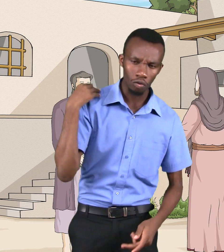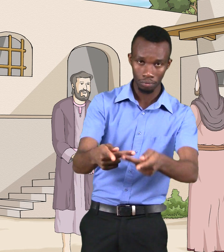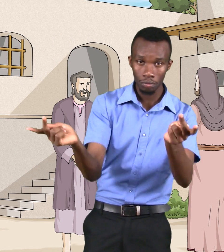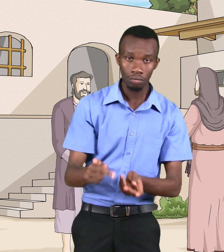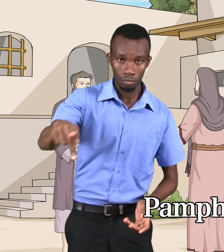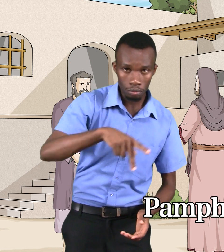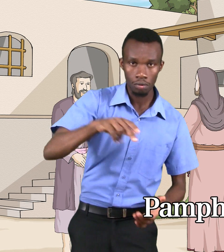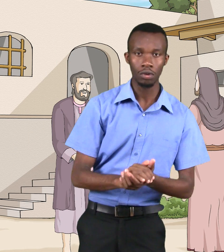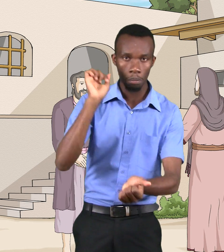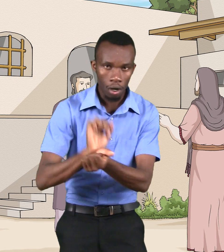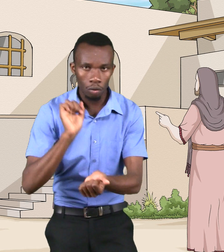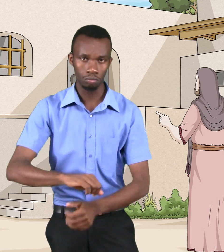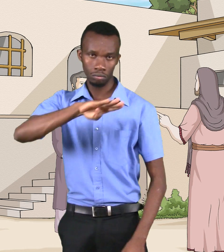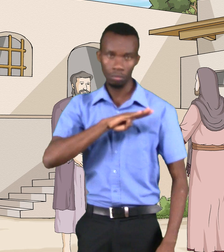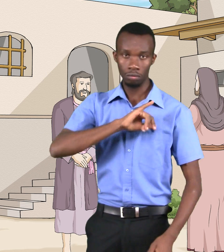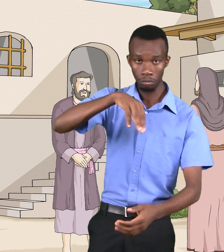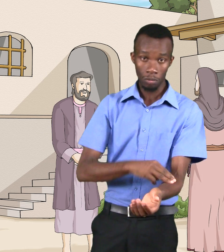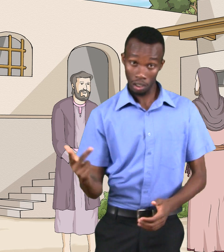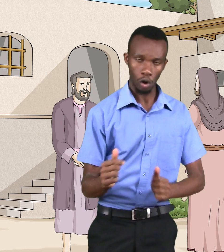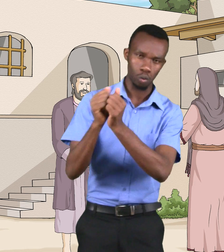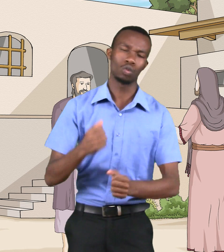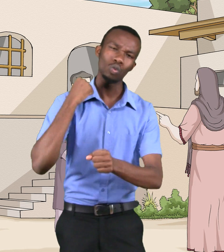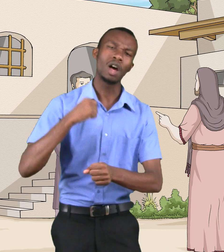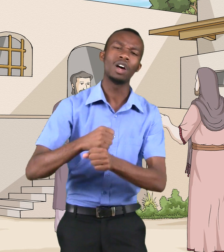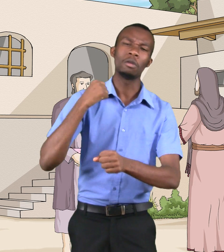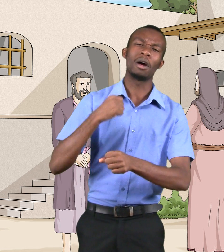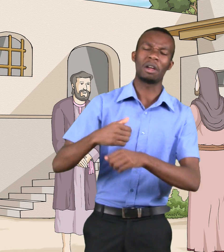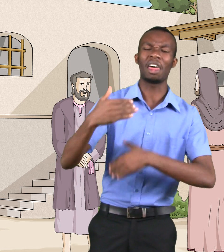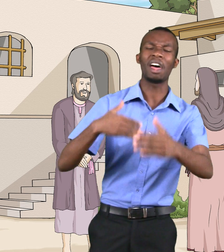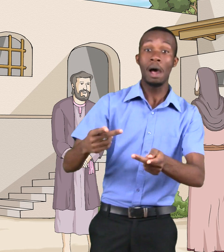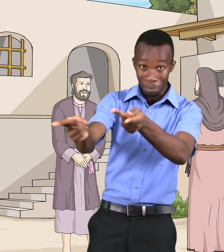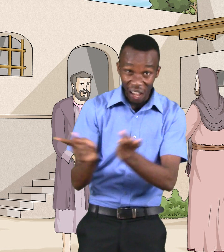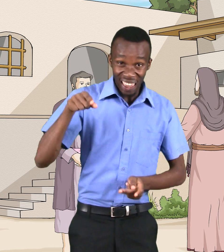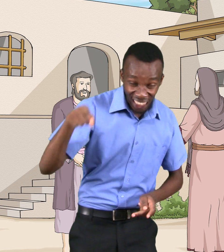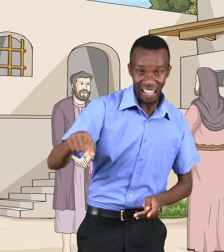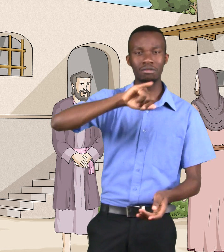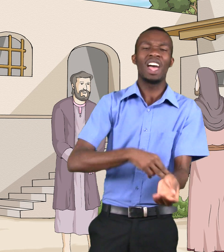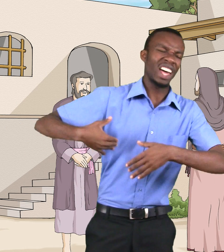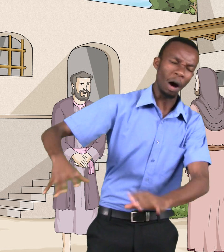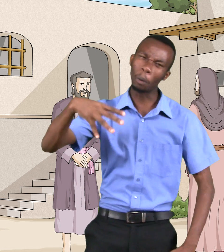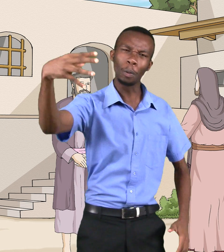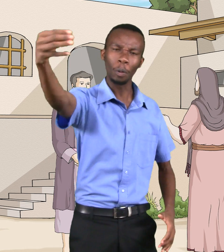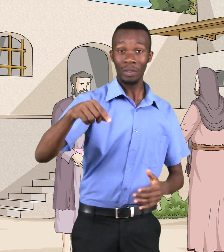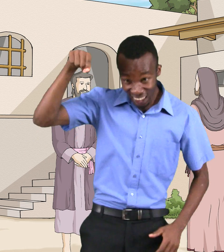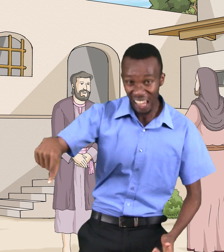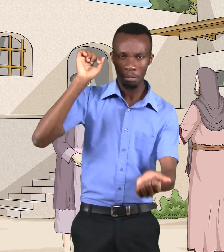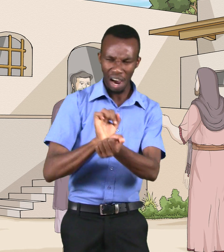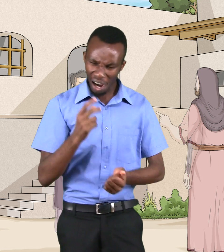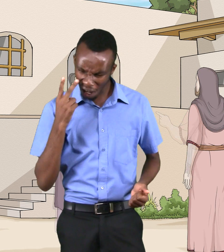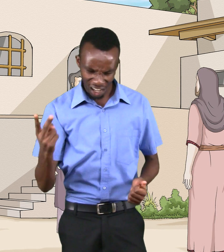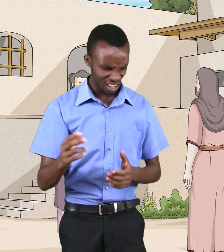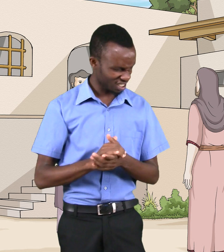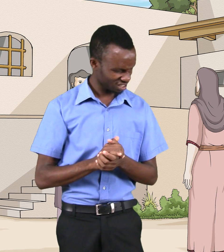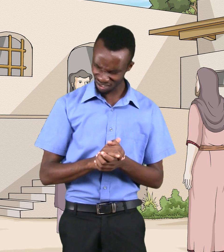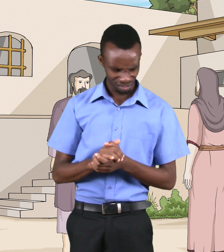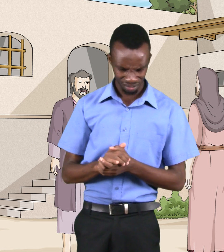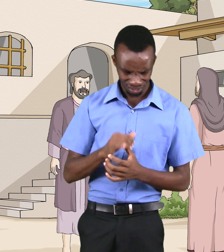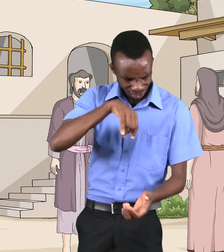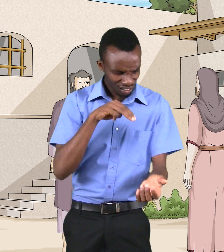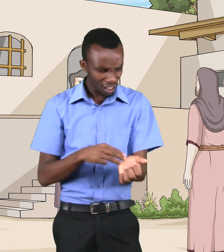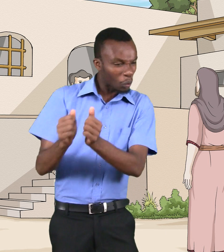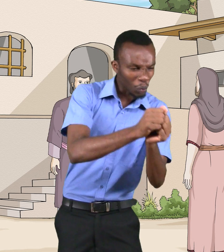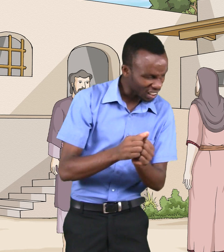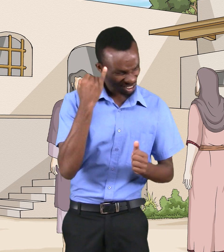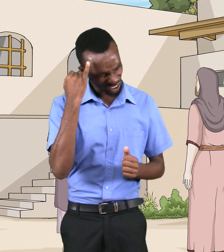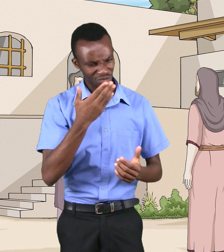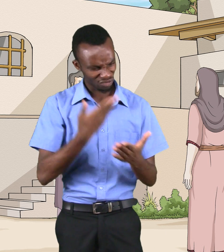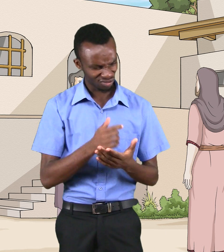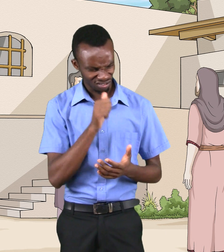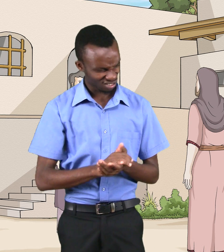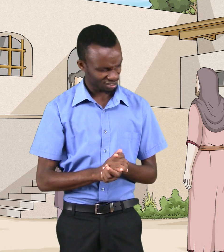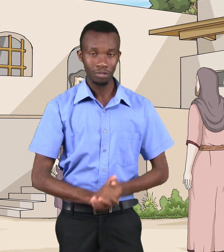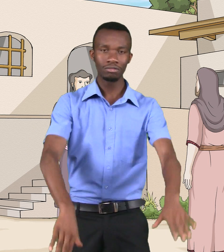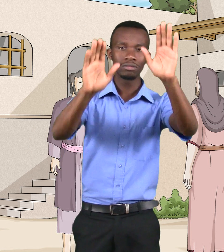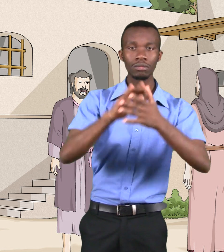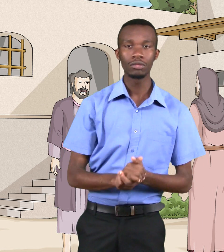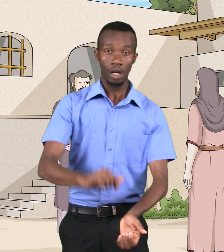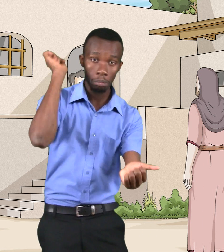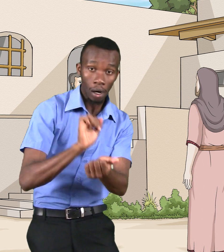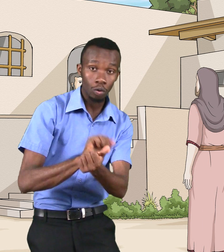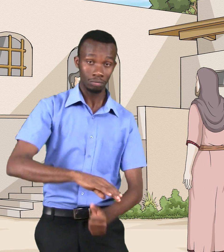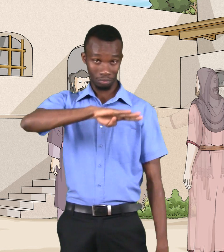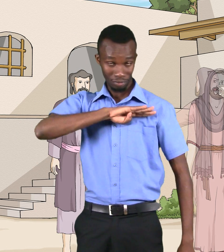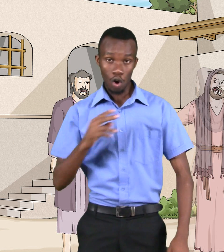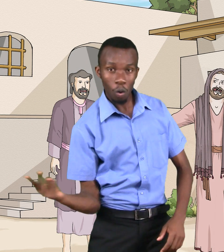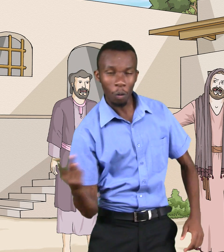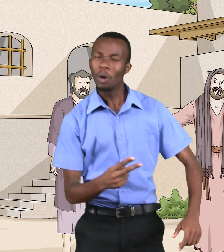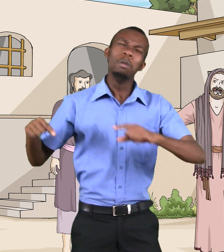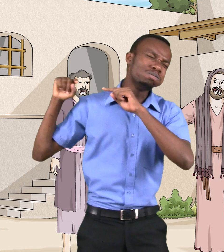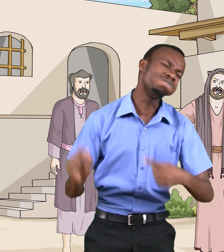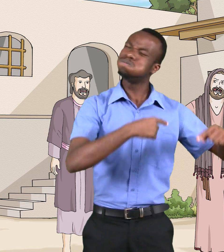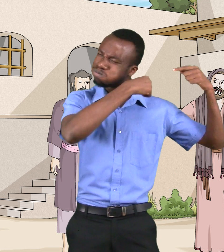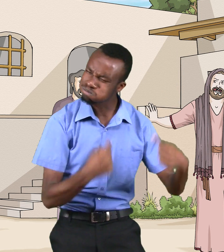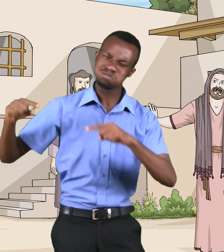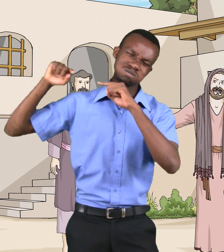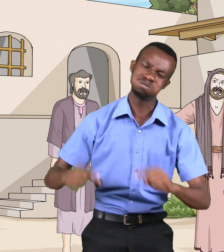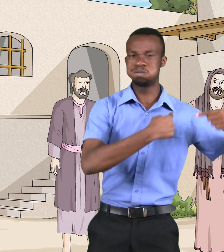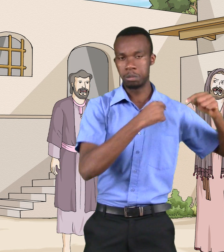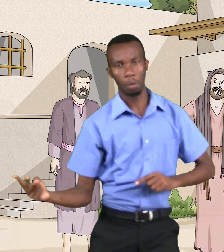But Paul thought it best not to take him, because he had deserted them in Pamphylia and had not accompanied them in the work.